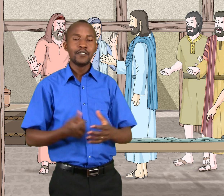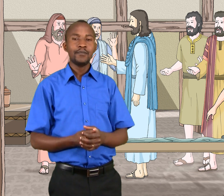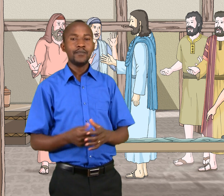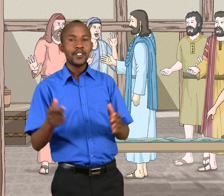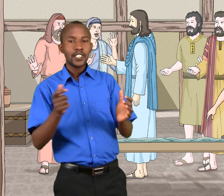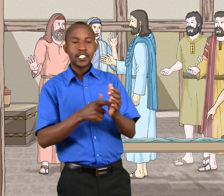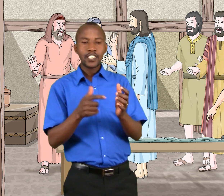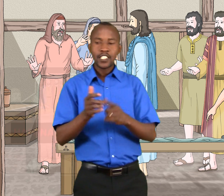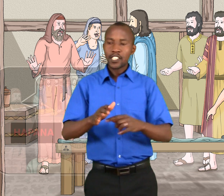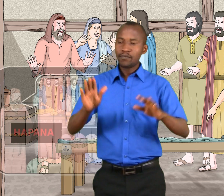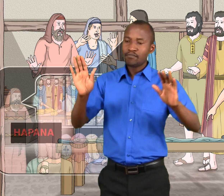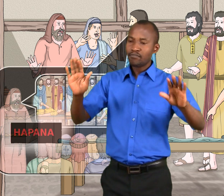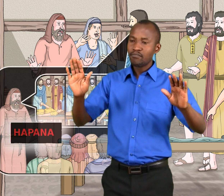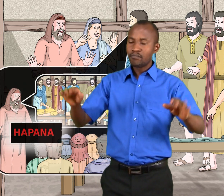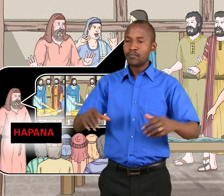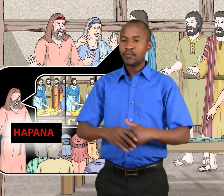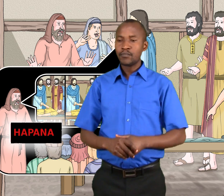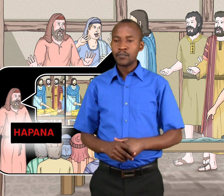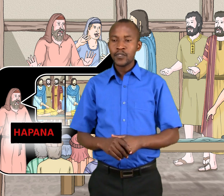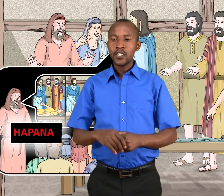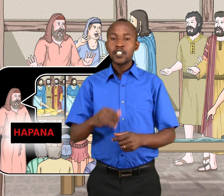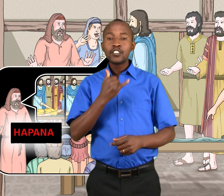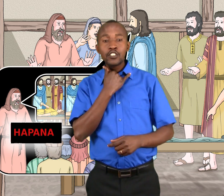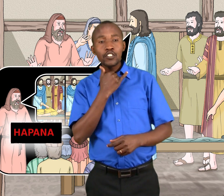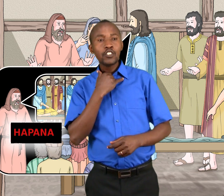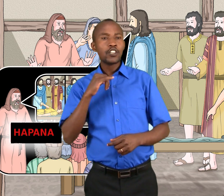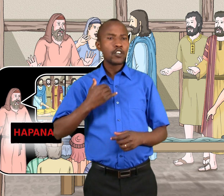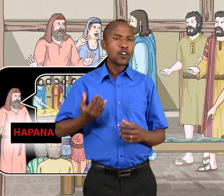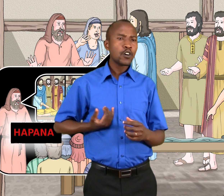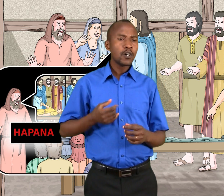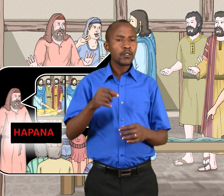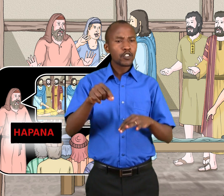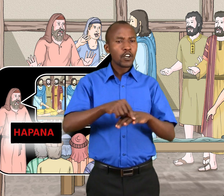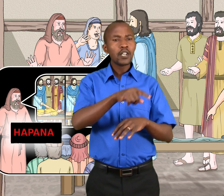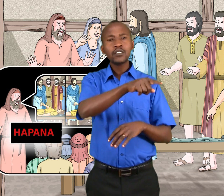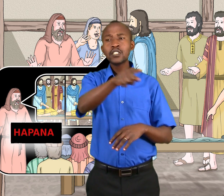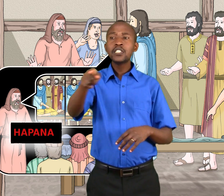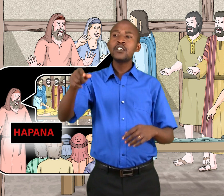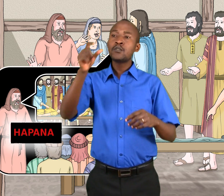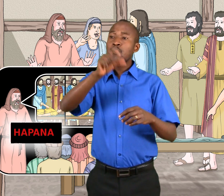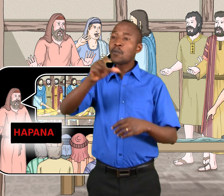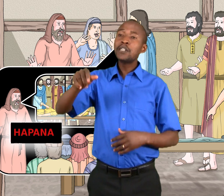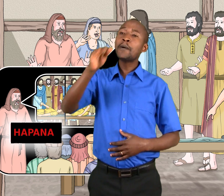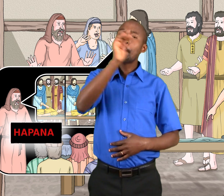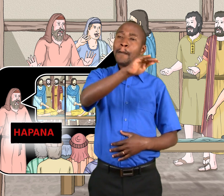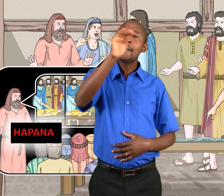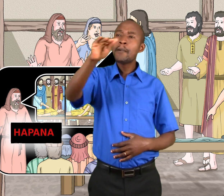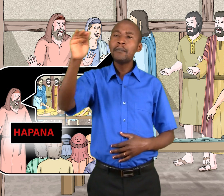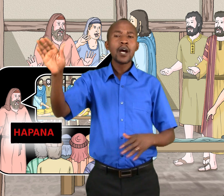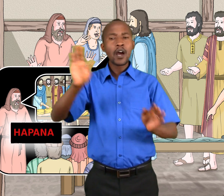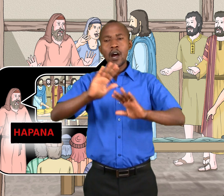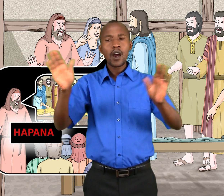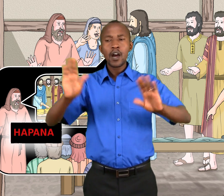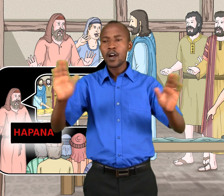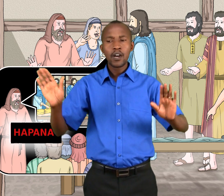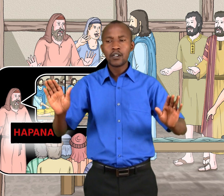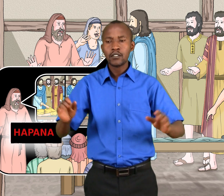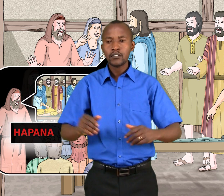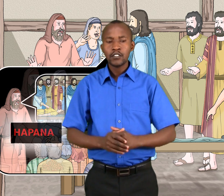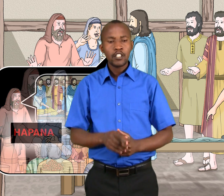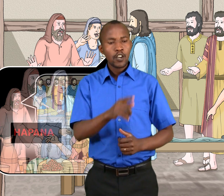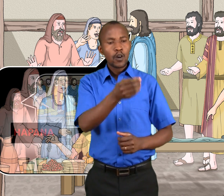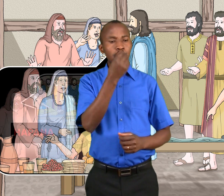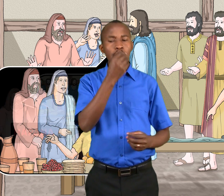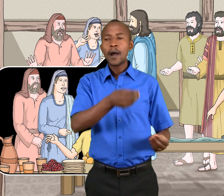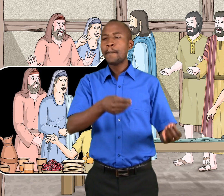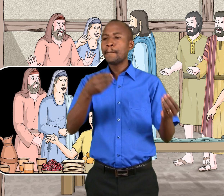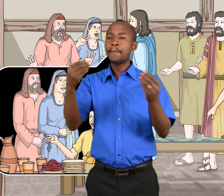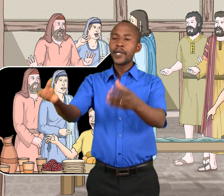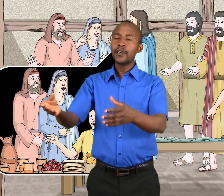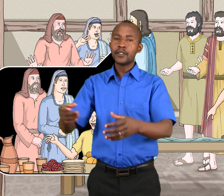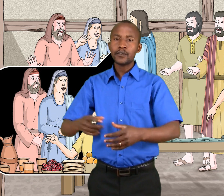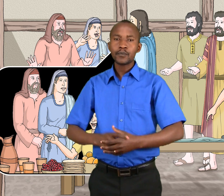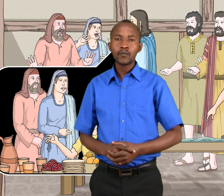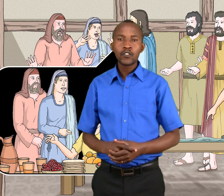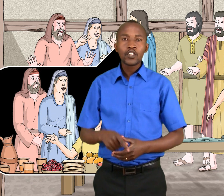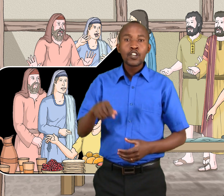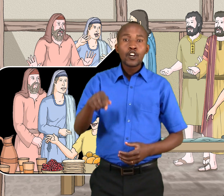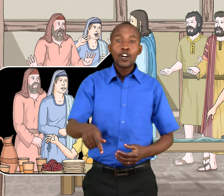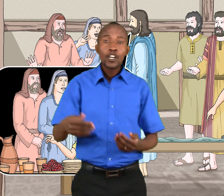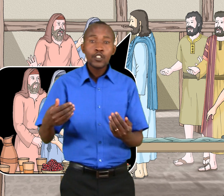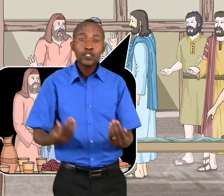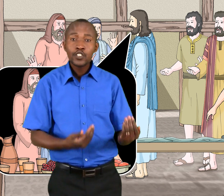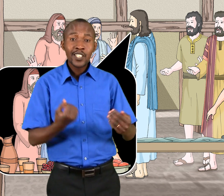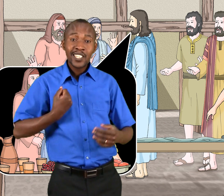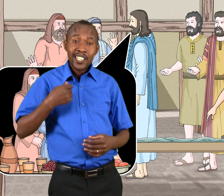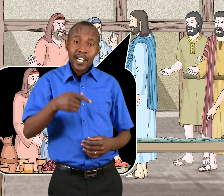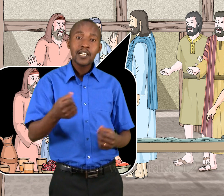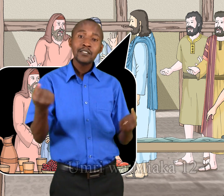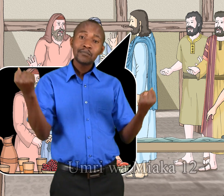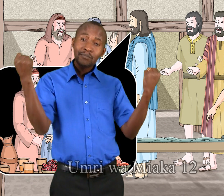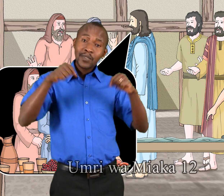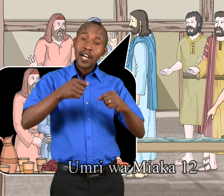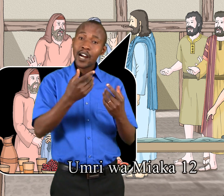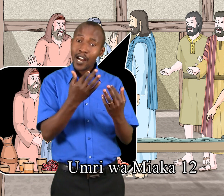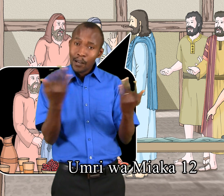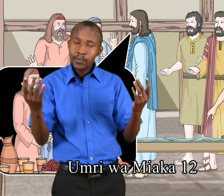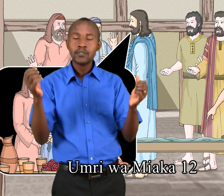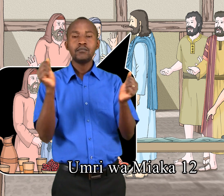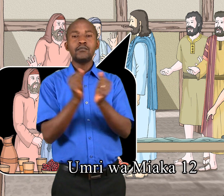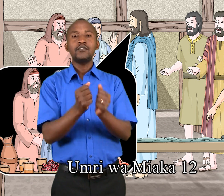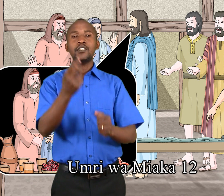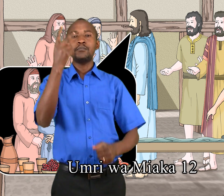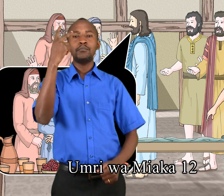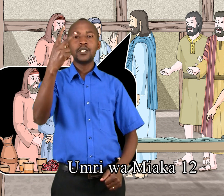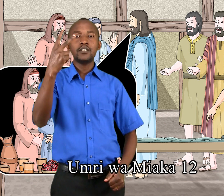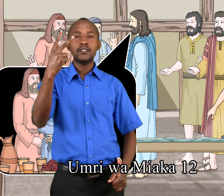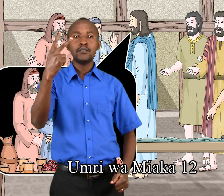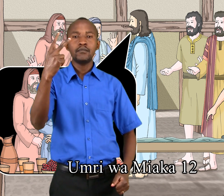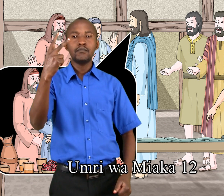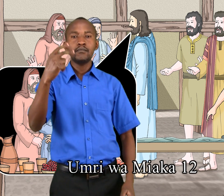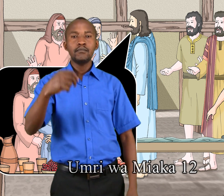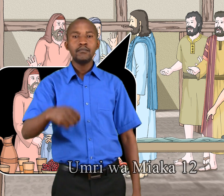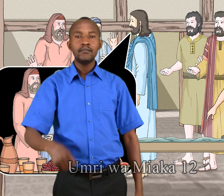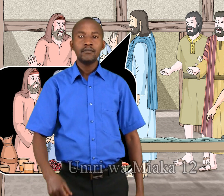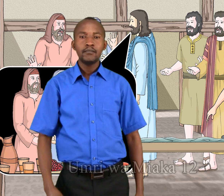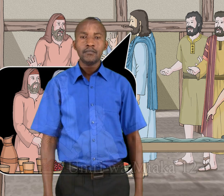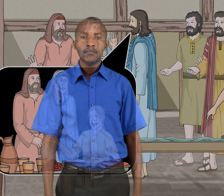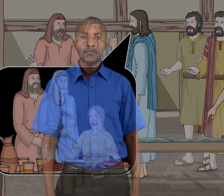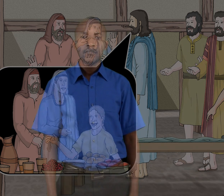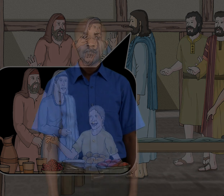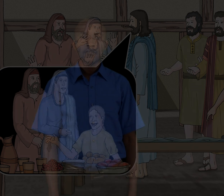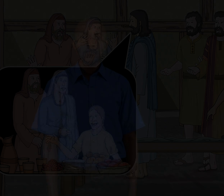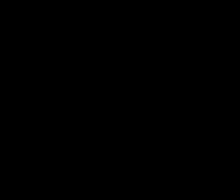Then Jesus gave strict orders that no one should know about this, and He told them to give her something to eat.